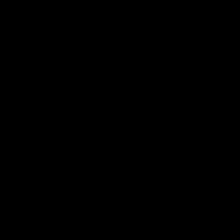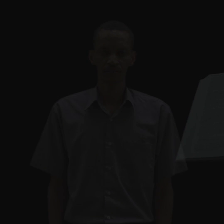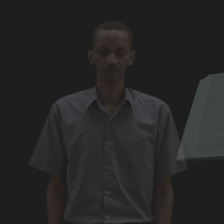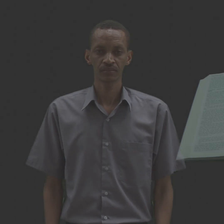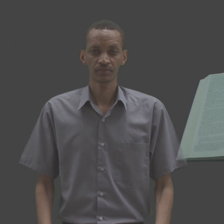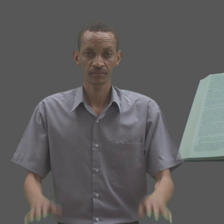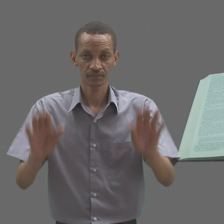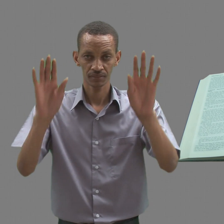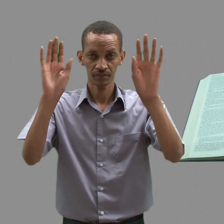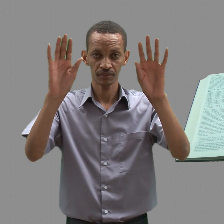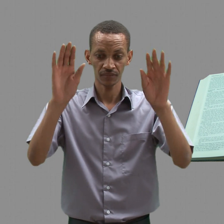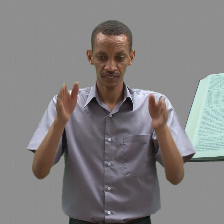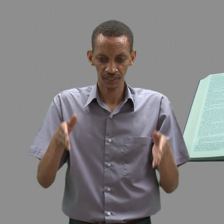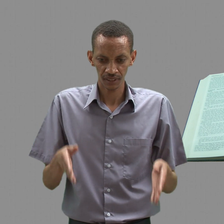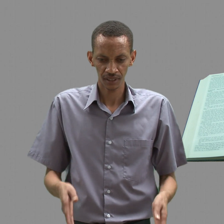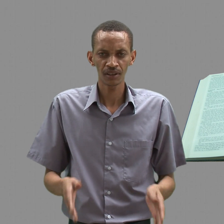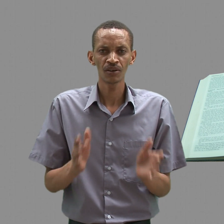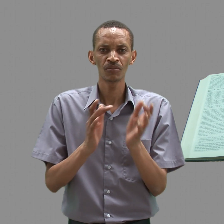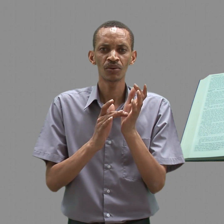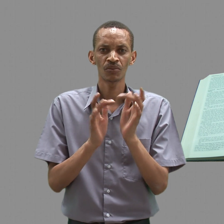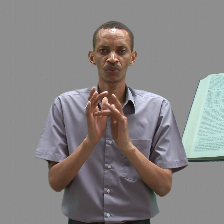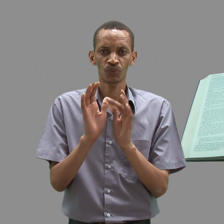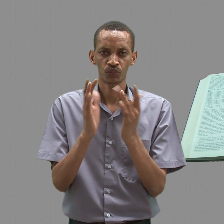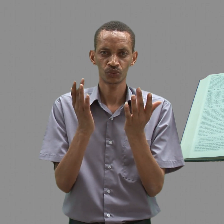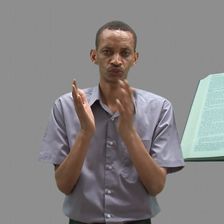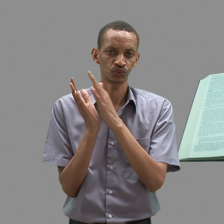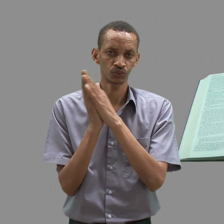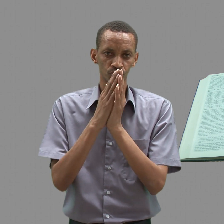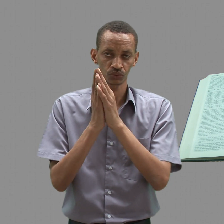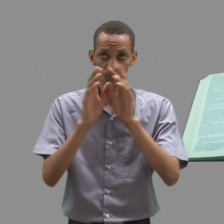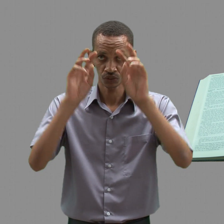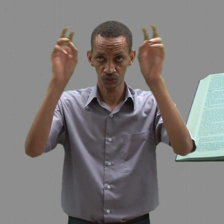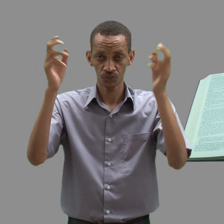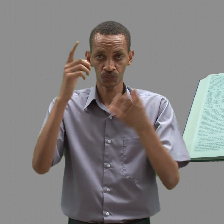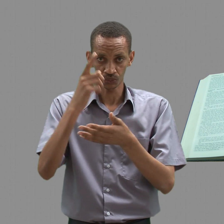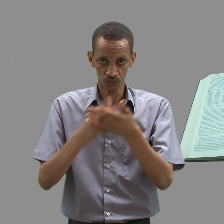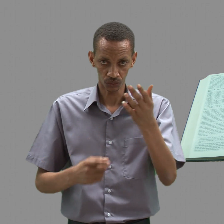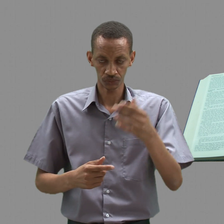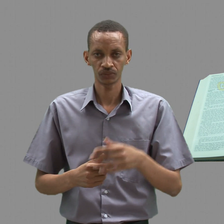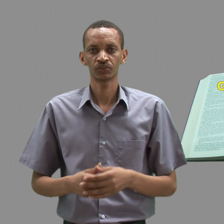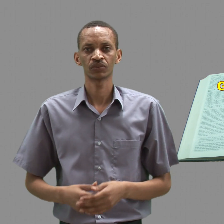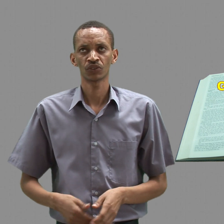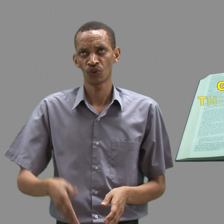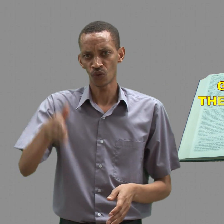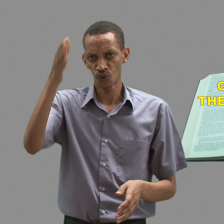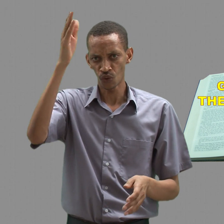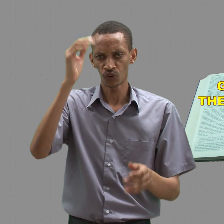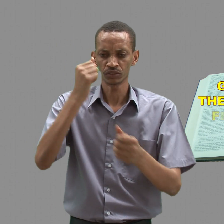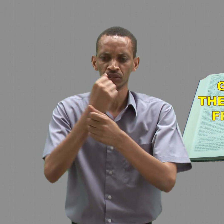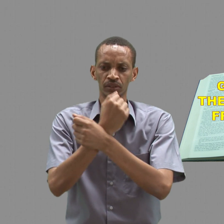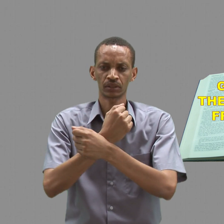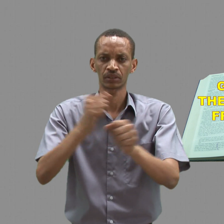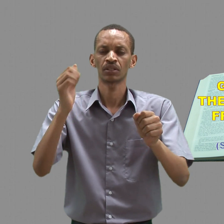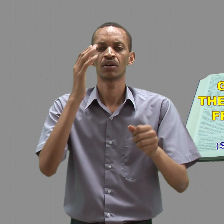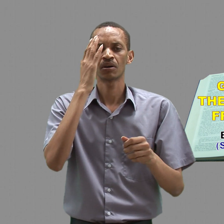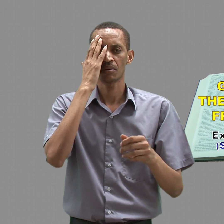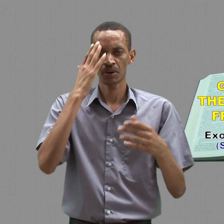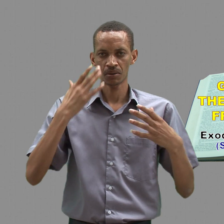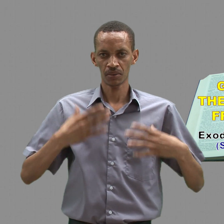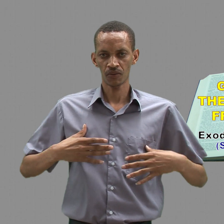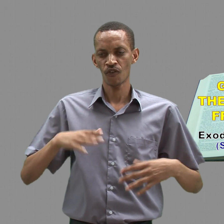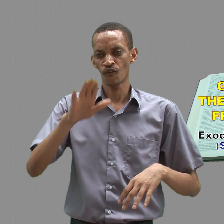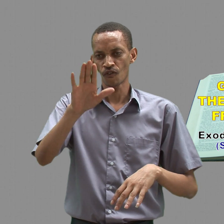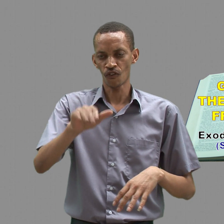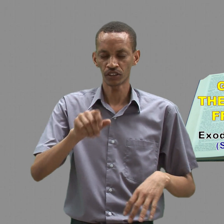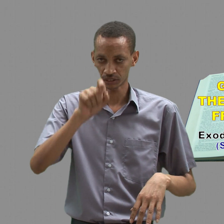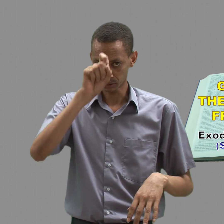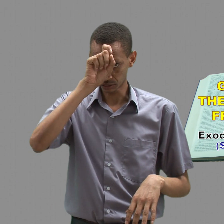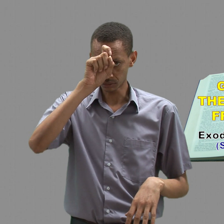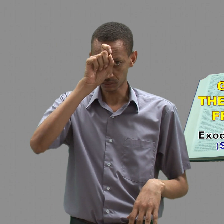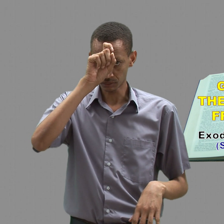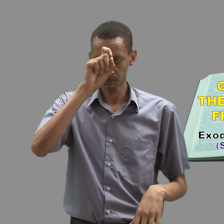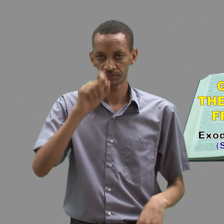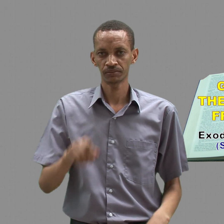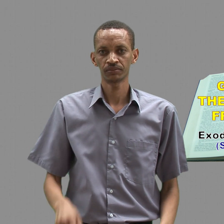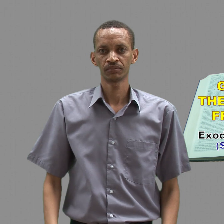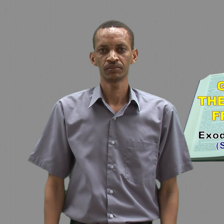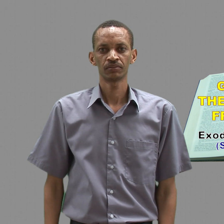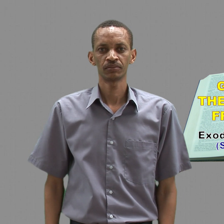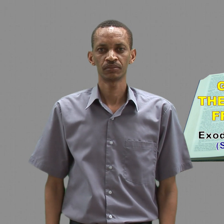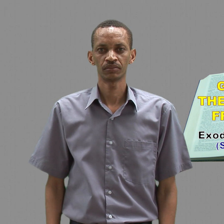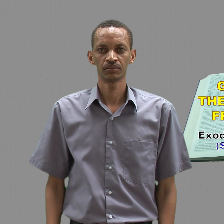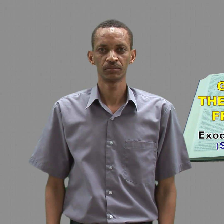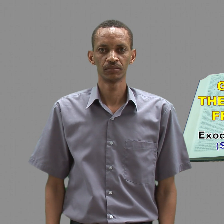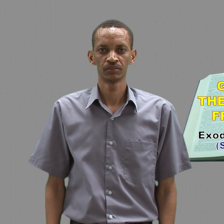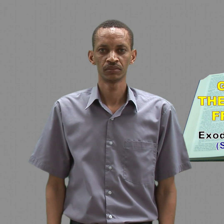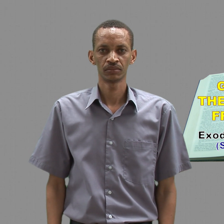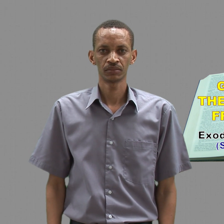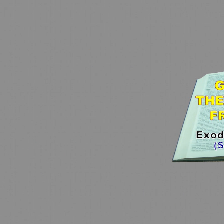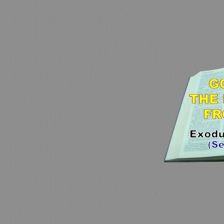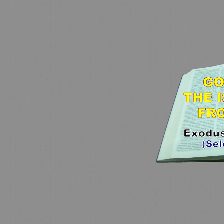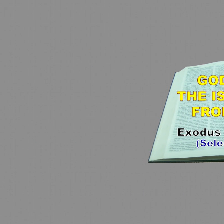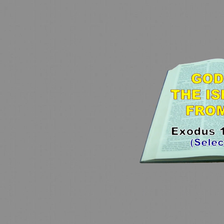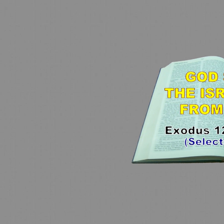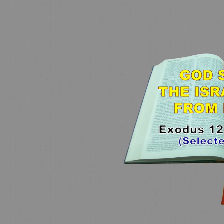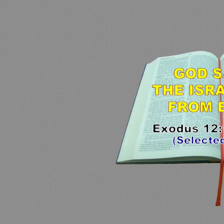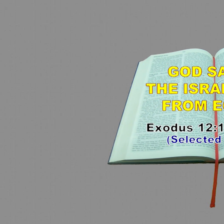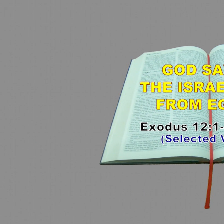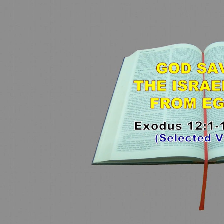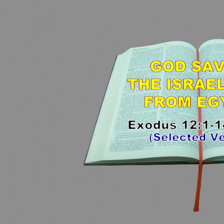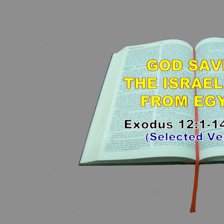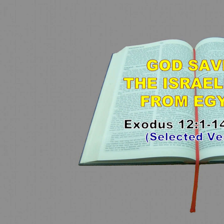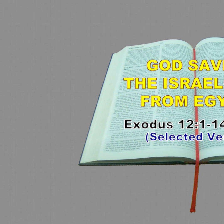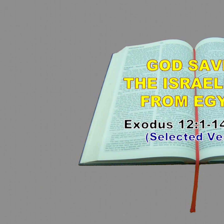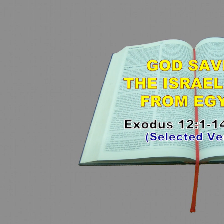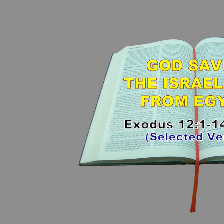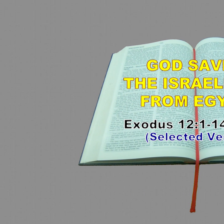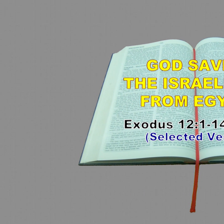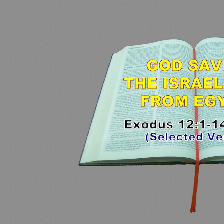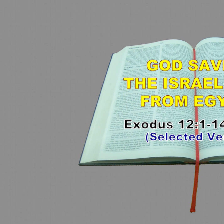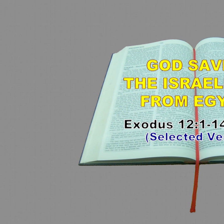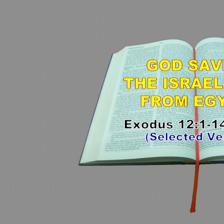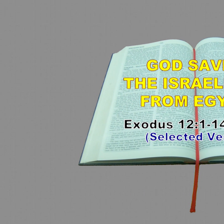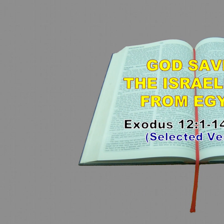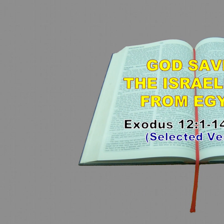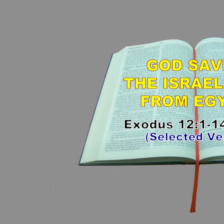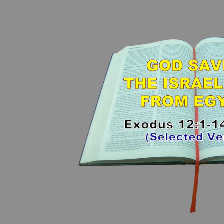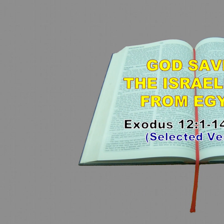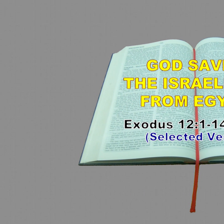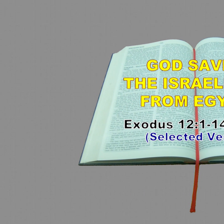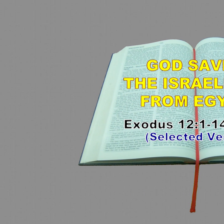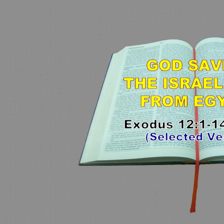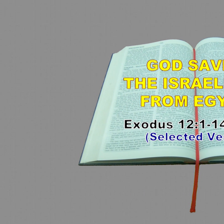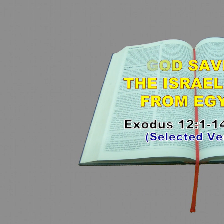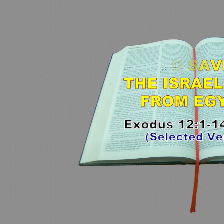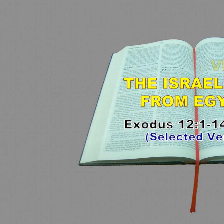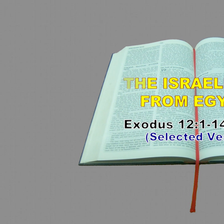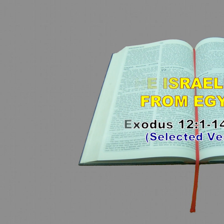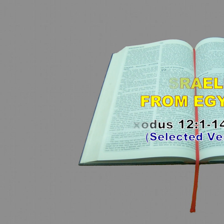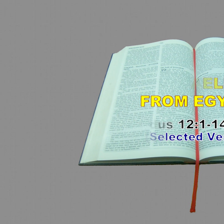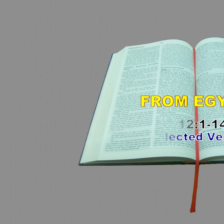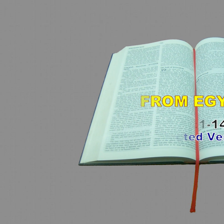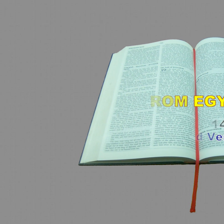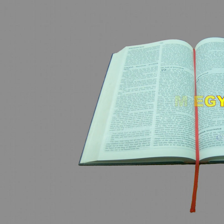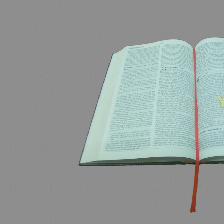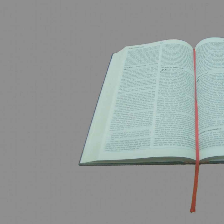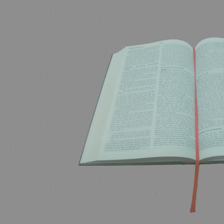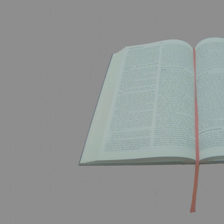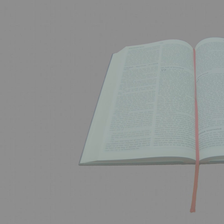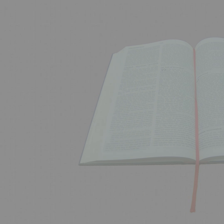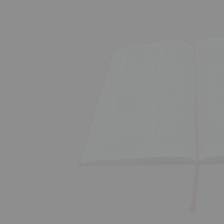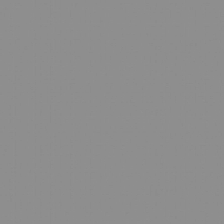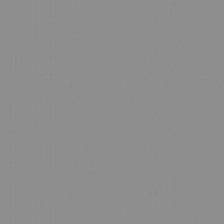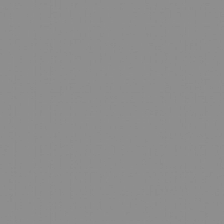God saves the Israelites from Egypt